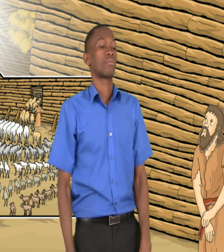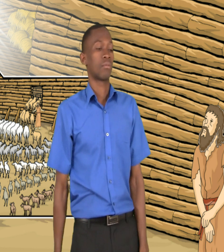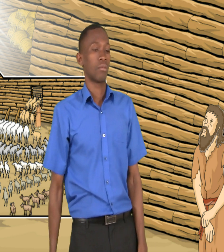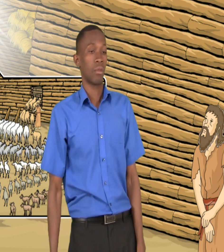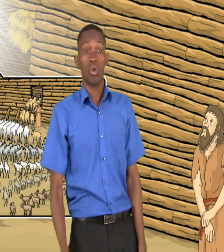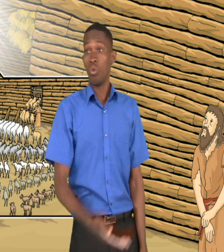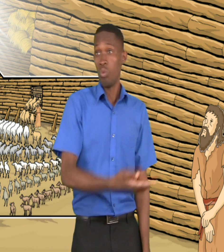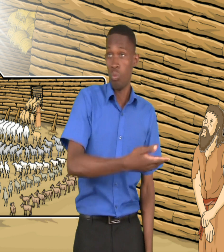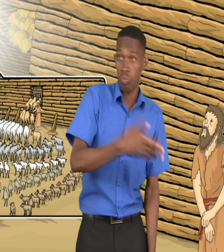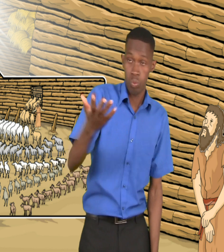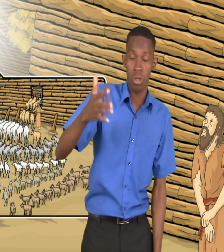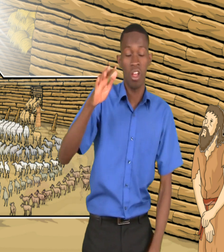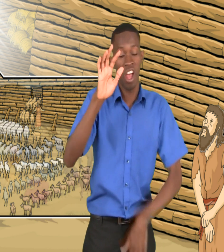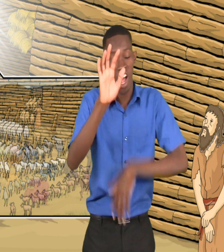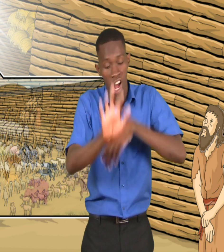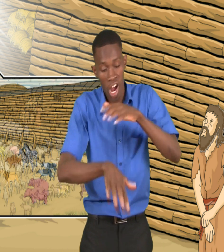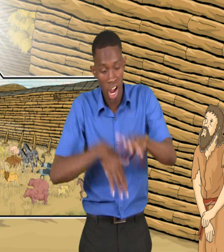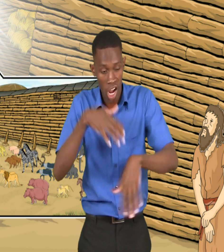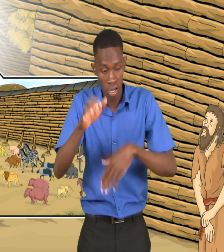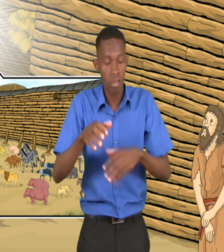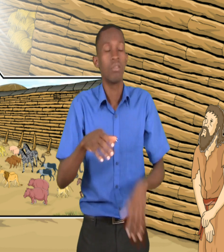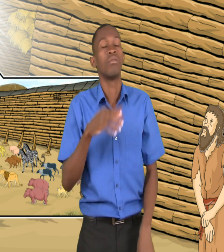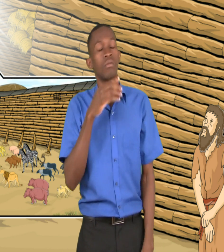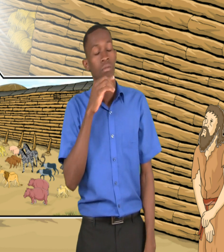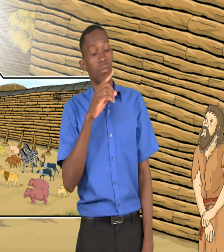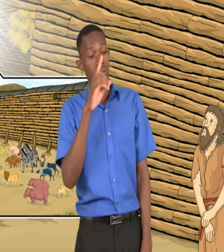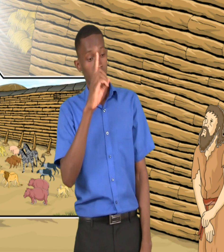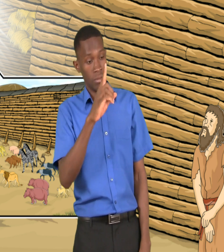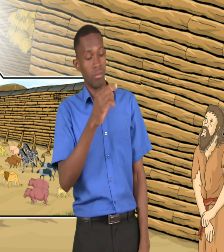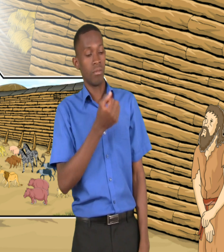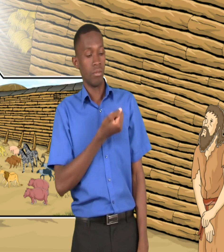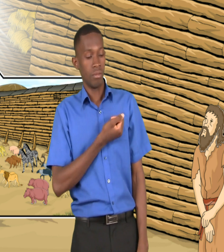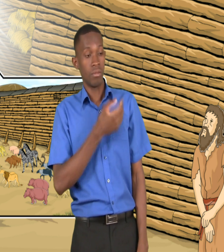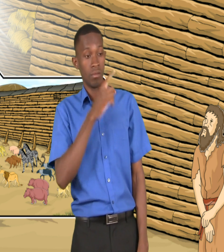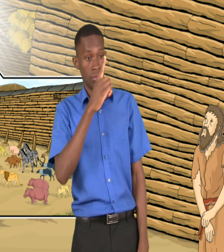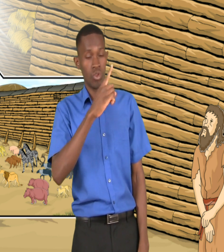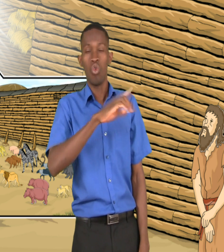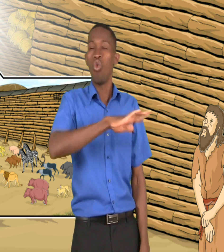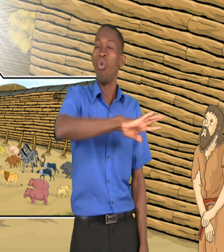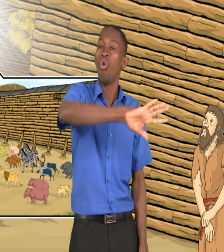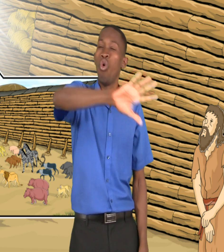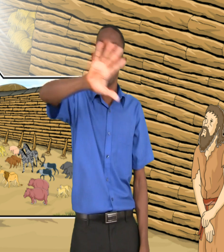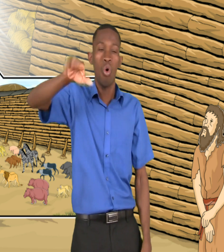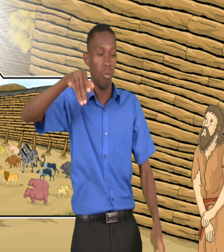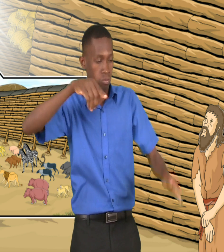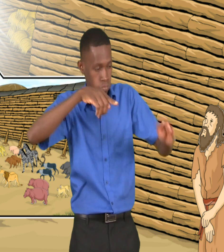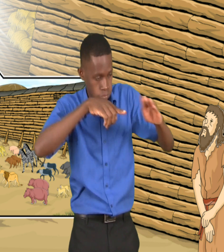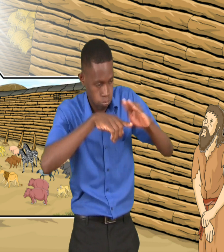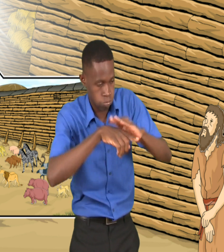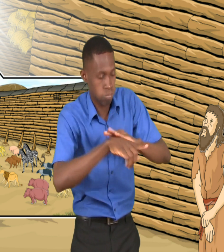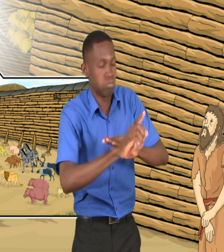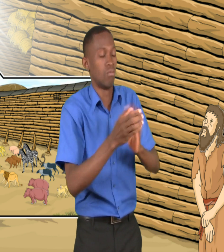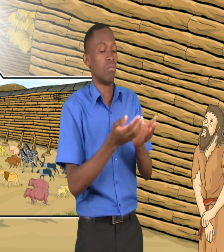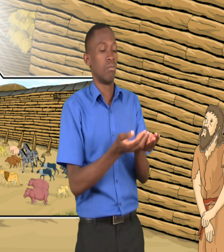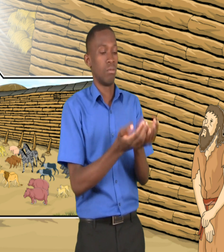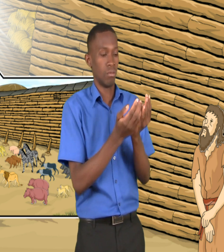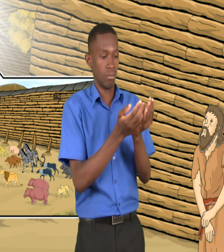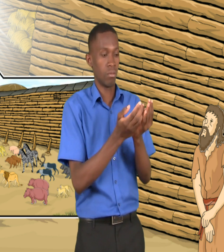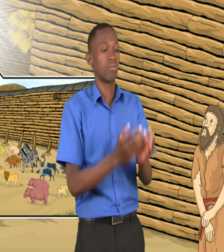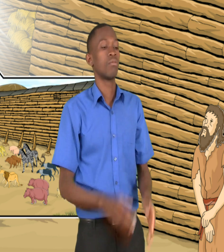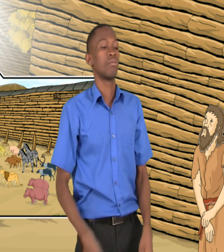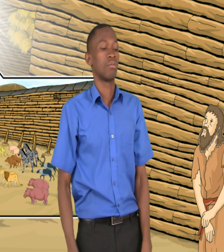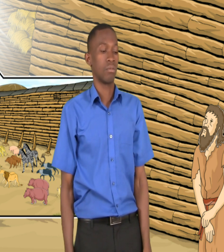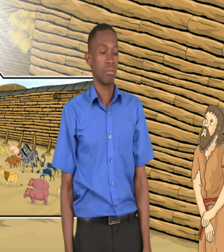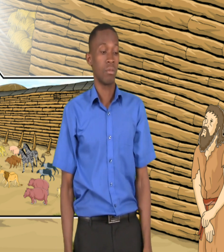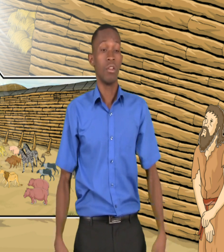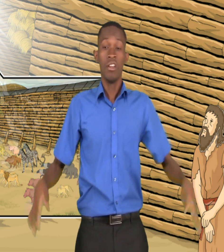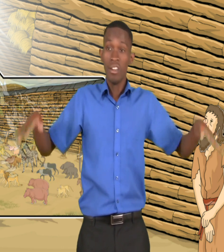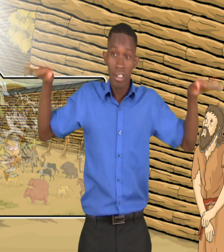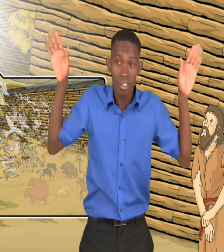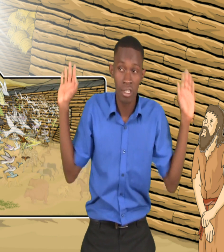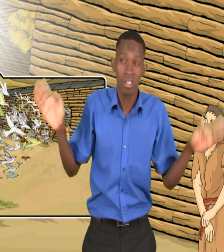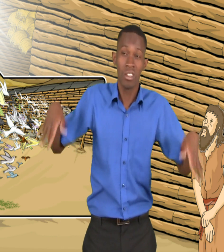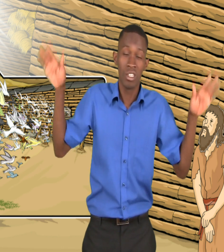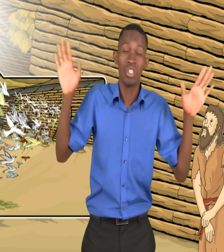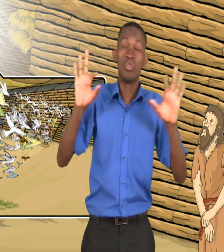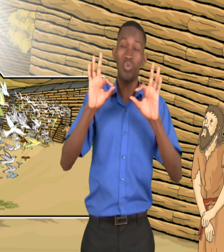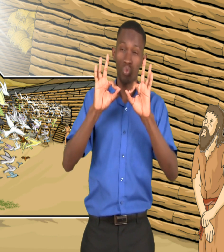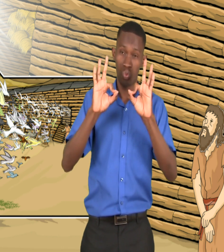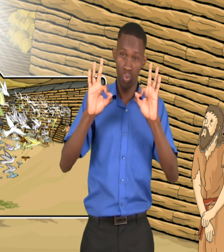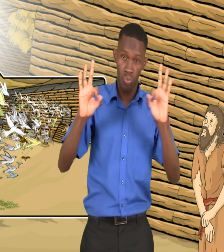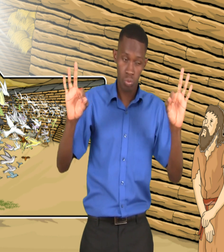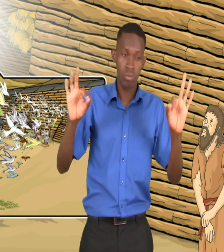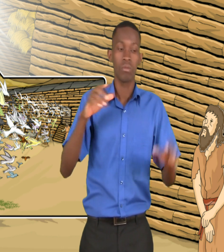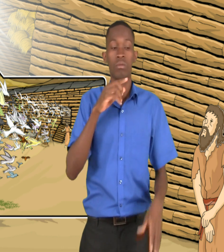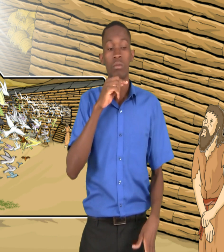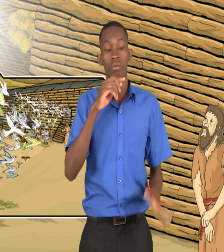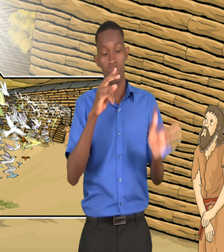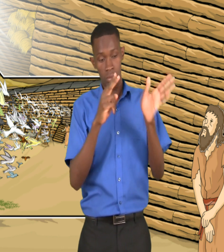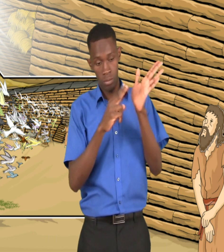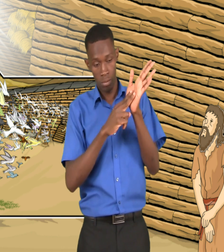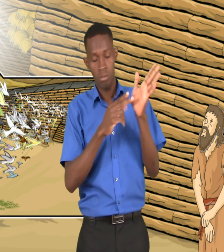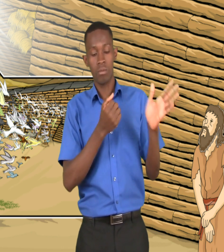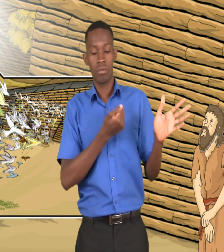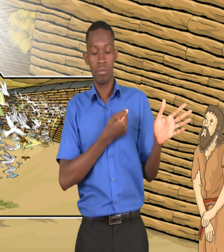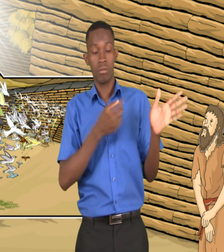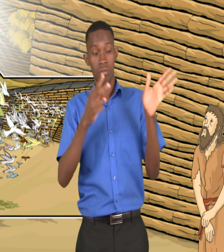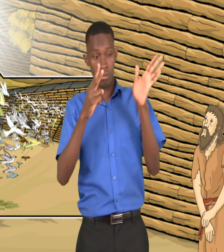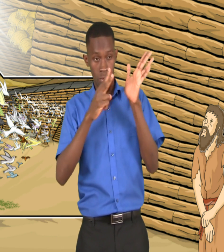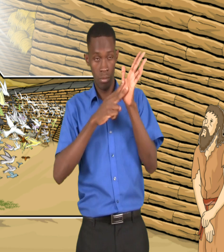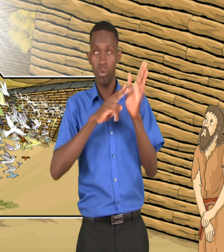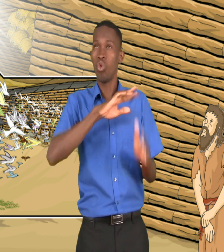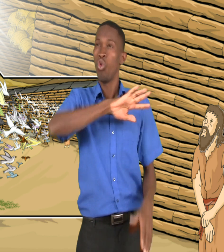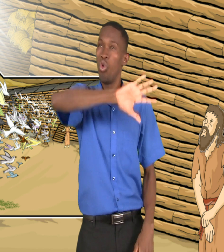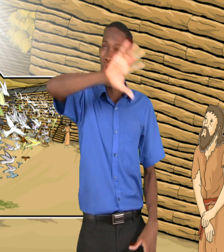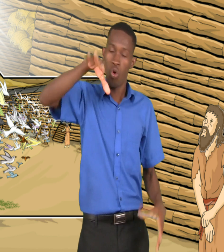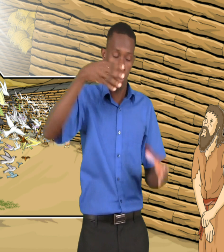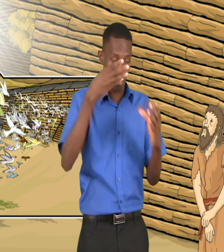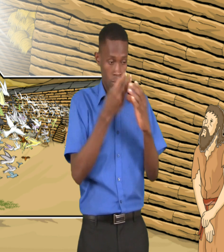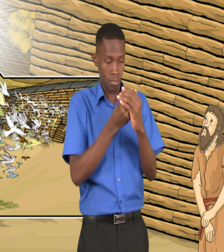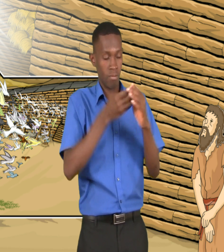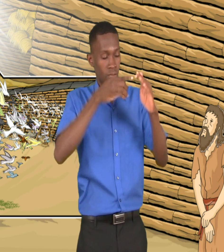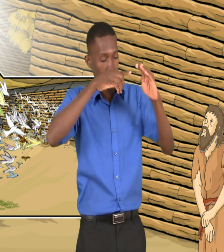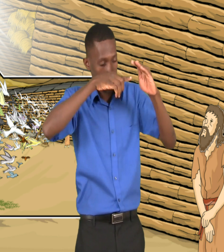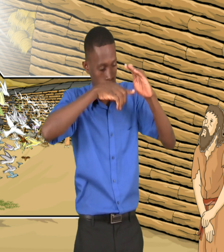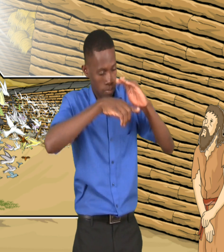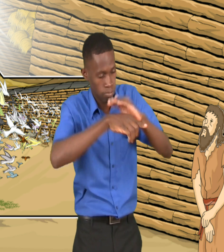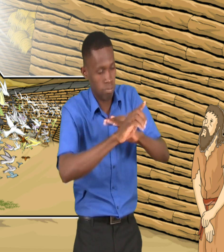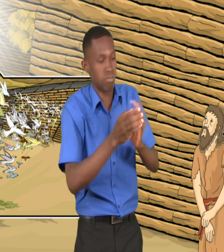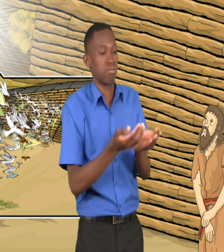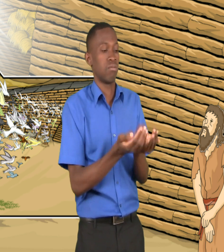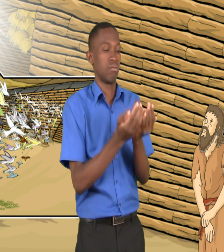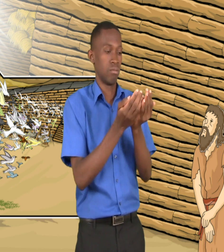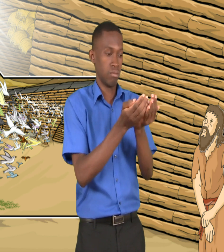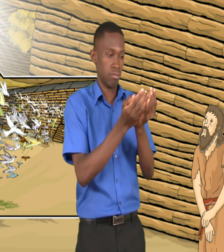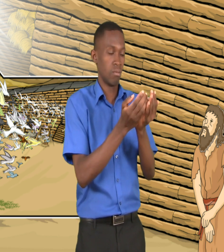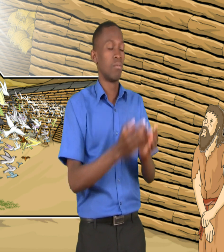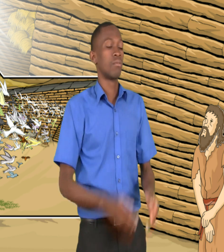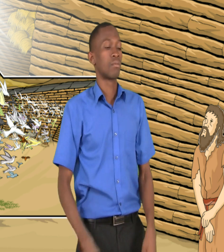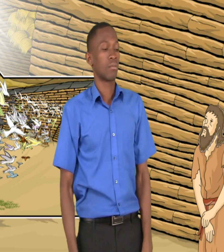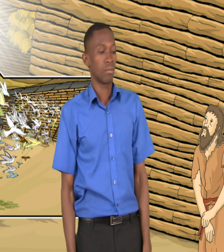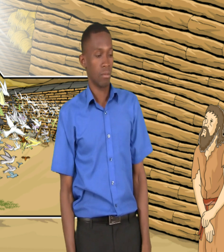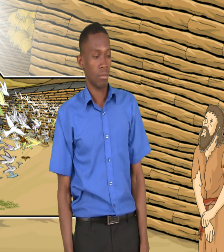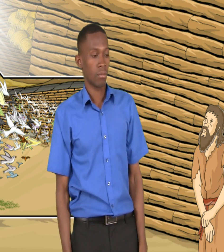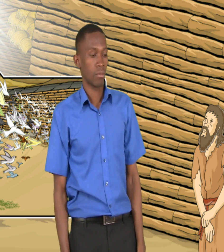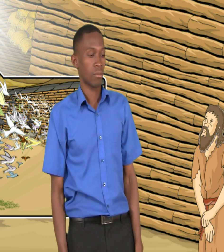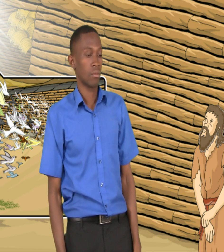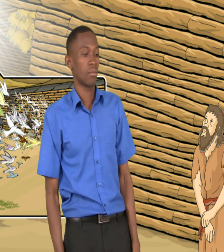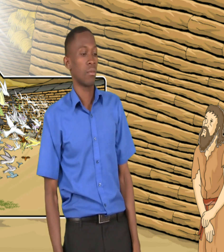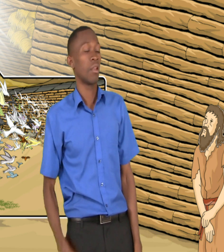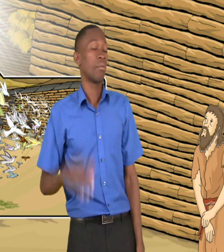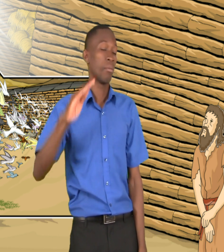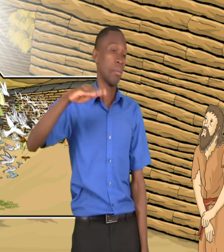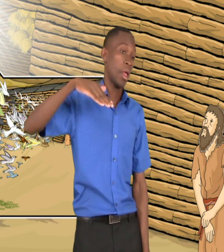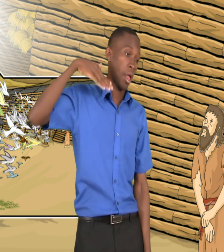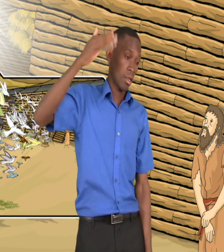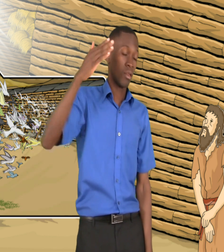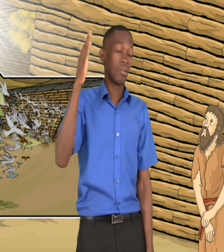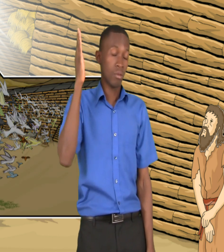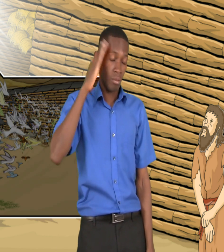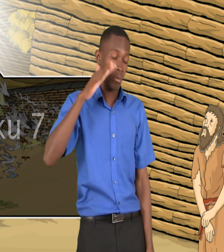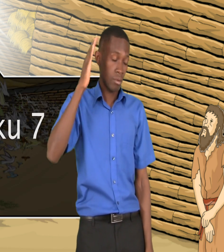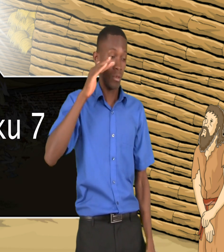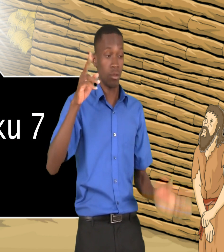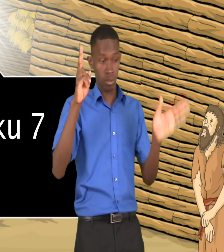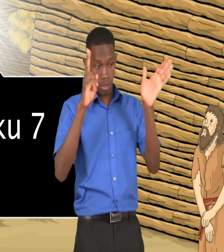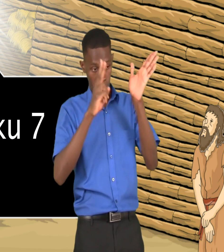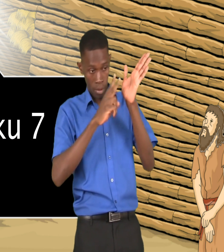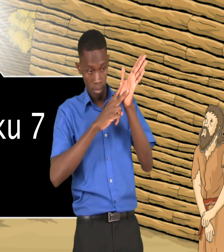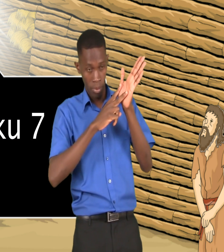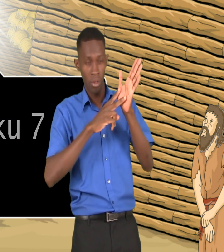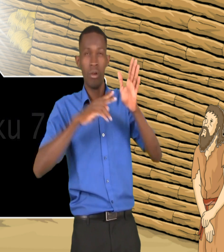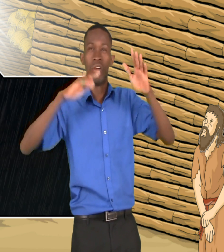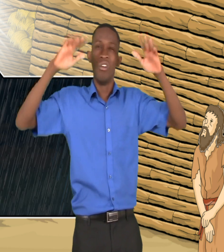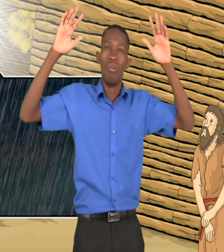a pair of every kind of unclean animal, a male and its mate; and seven pairs of every kind of bird of the air, male and female, to preserve their offspring on the face of all the earth.